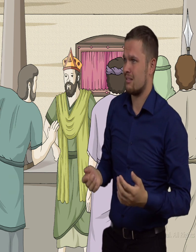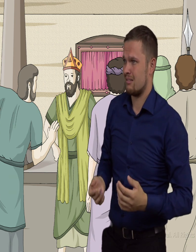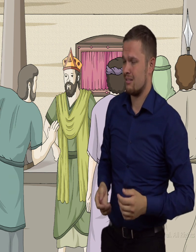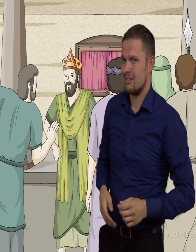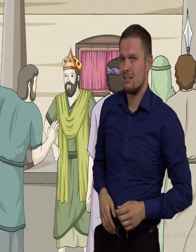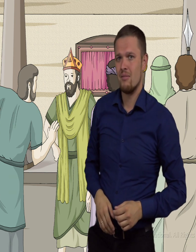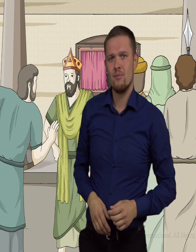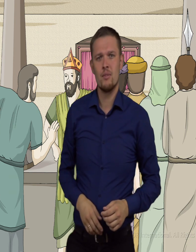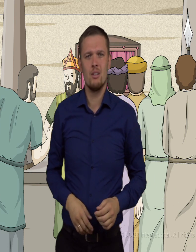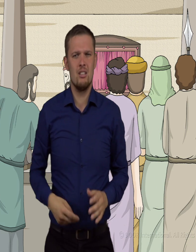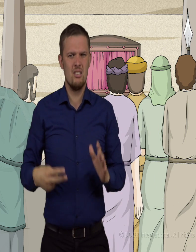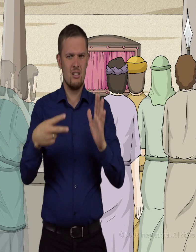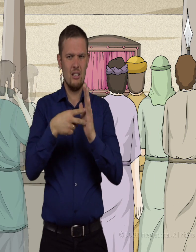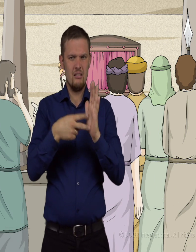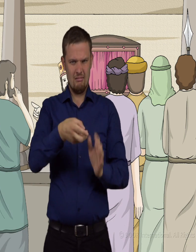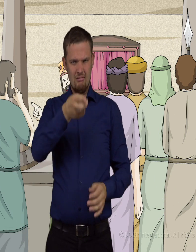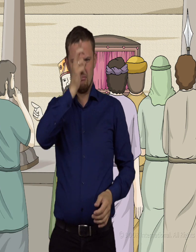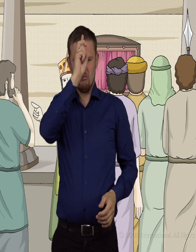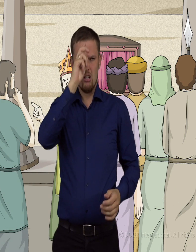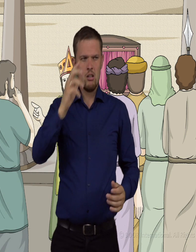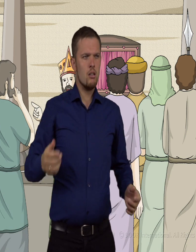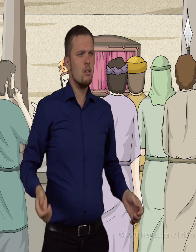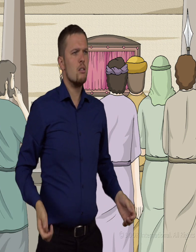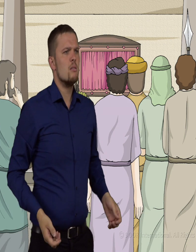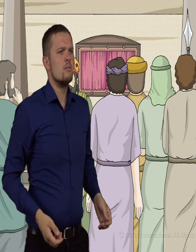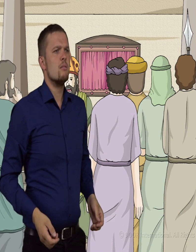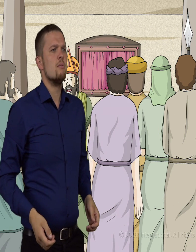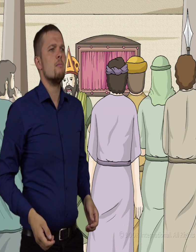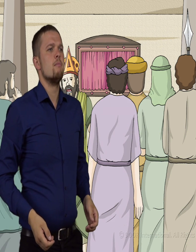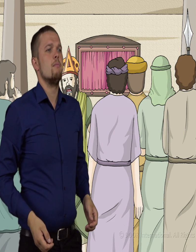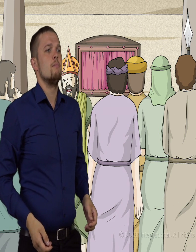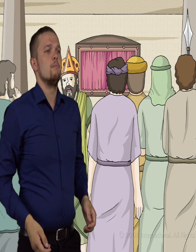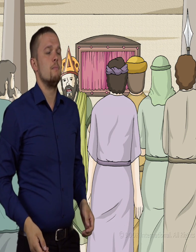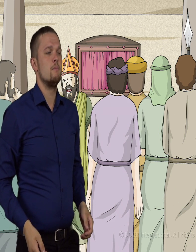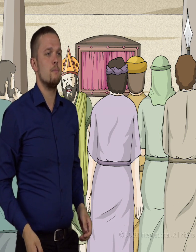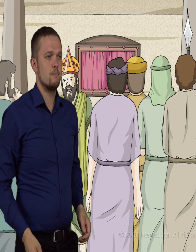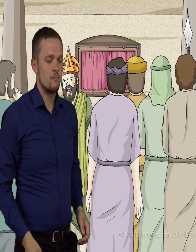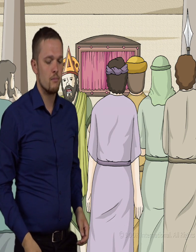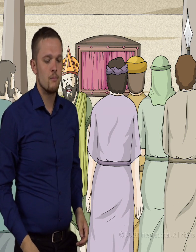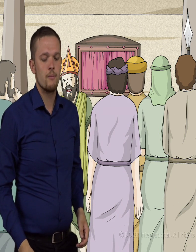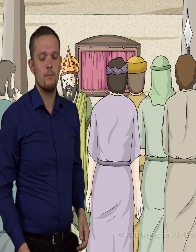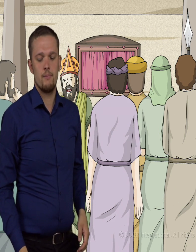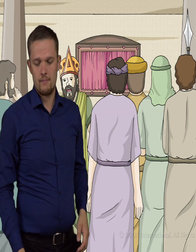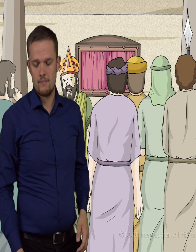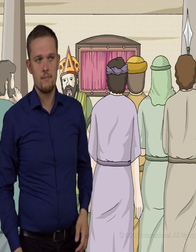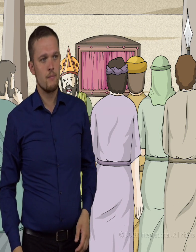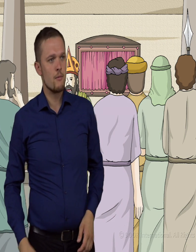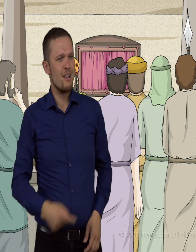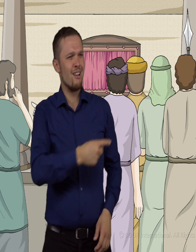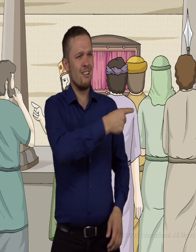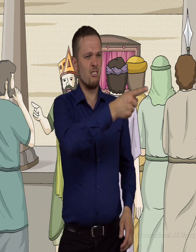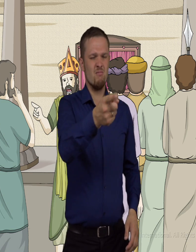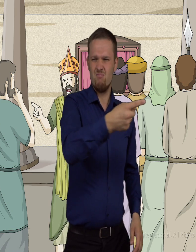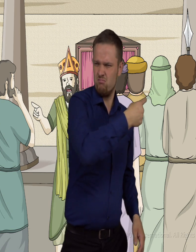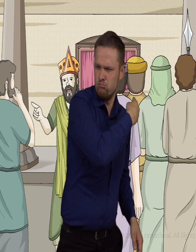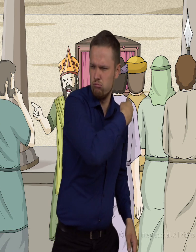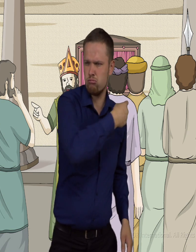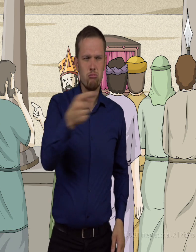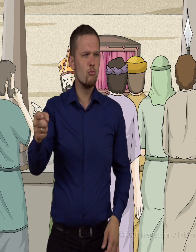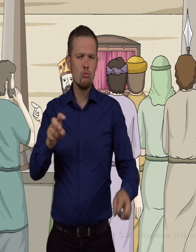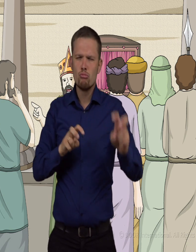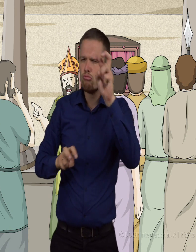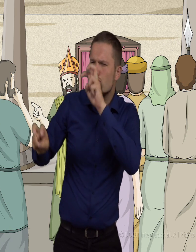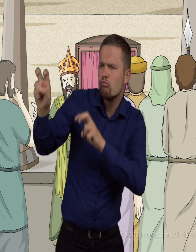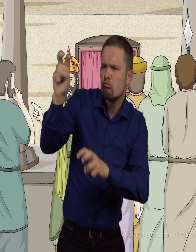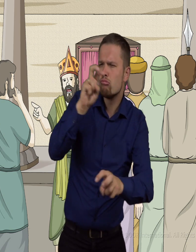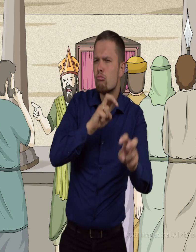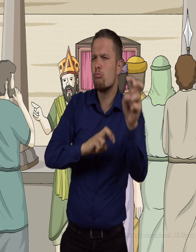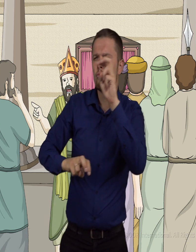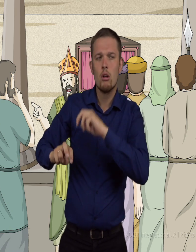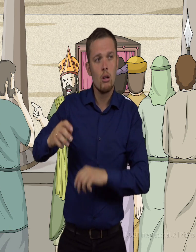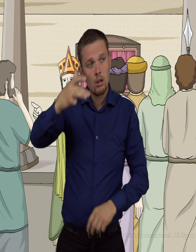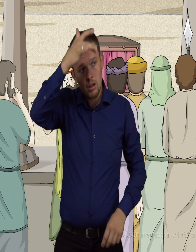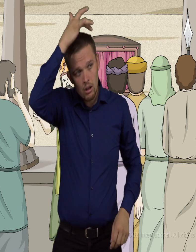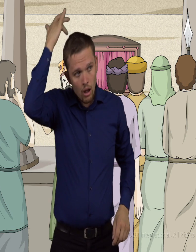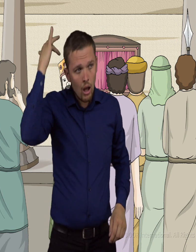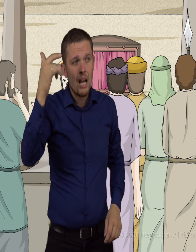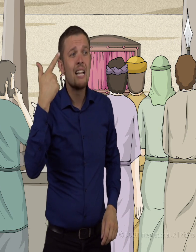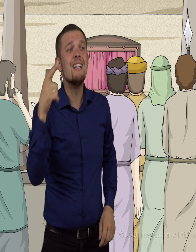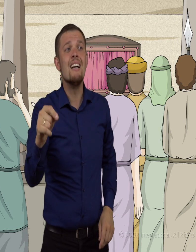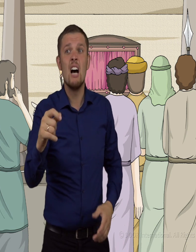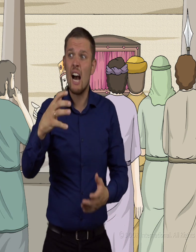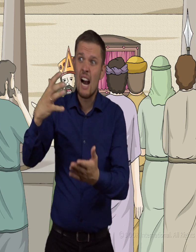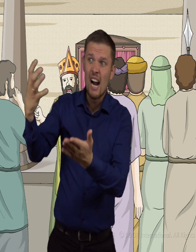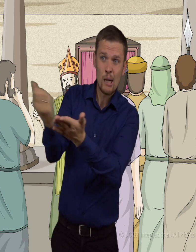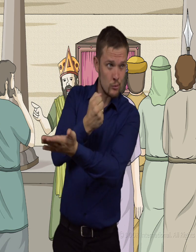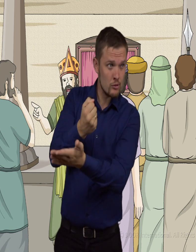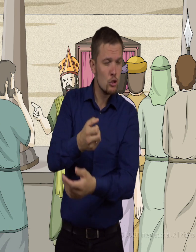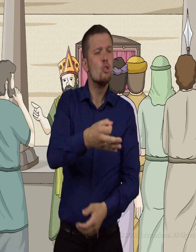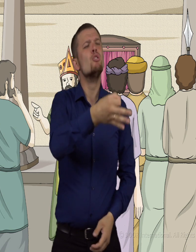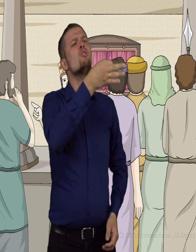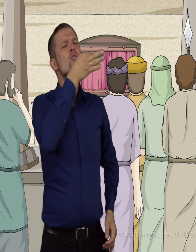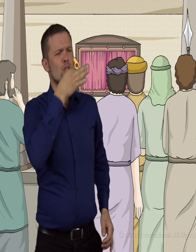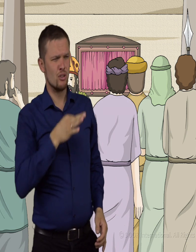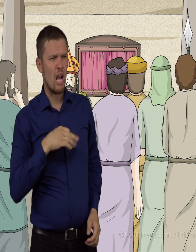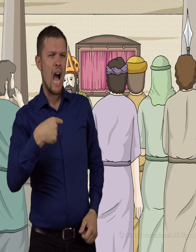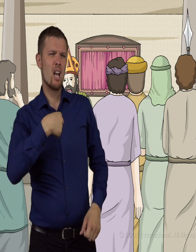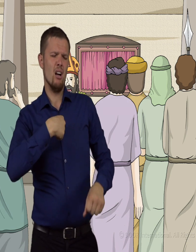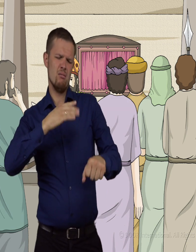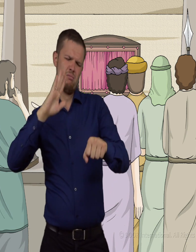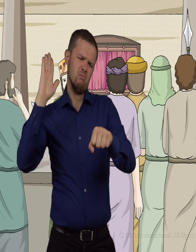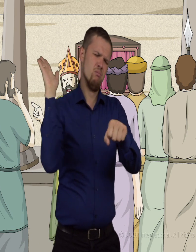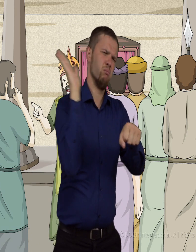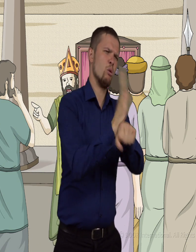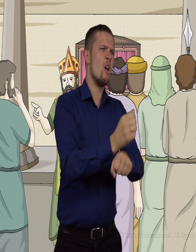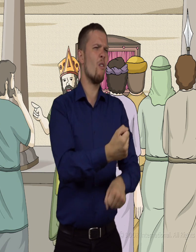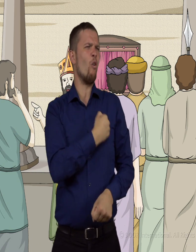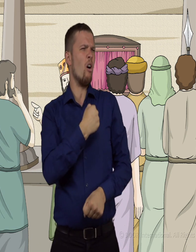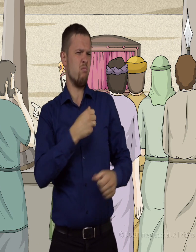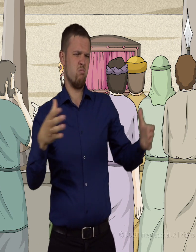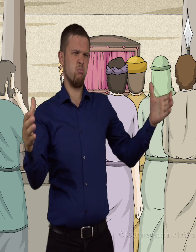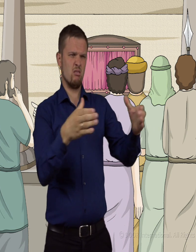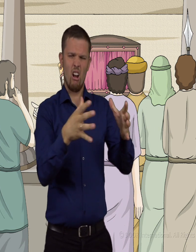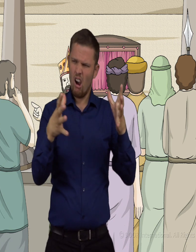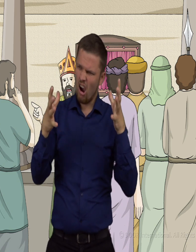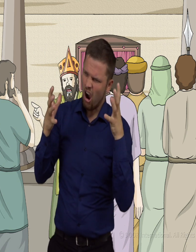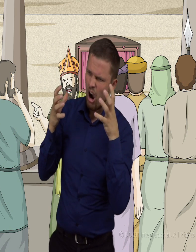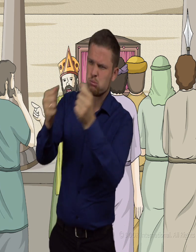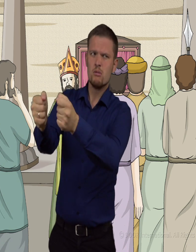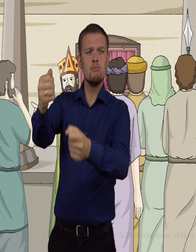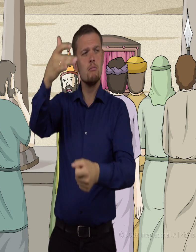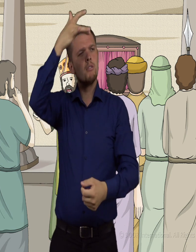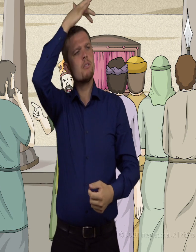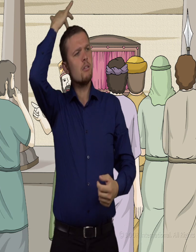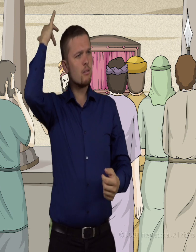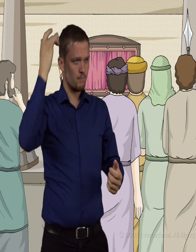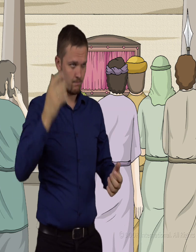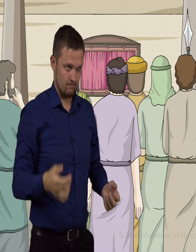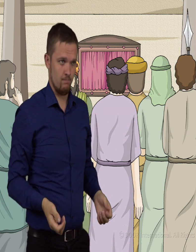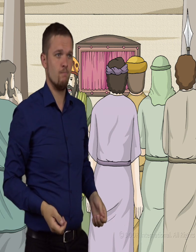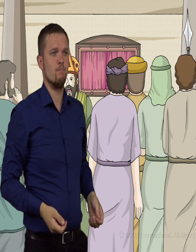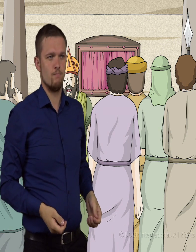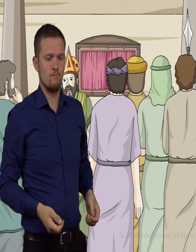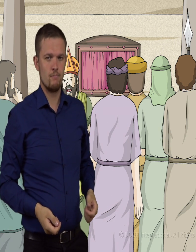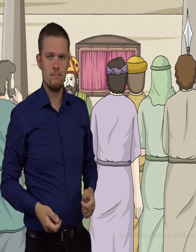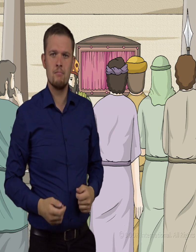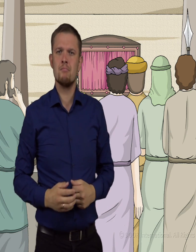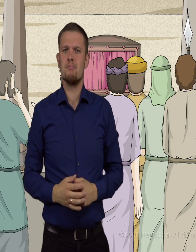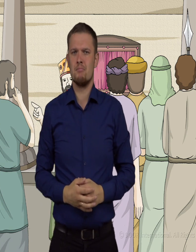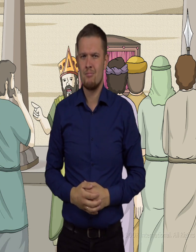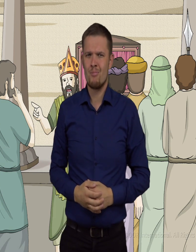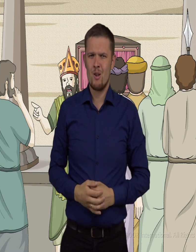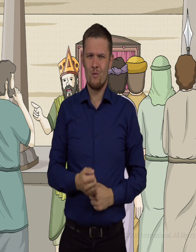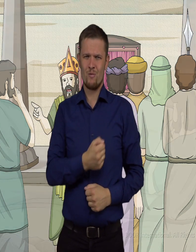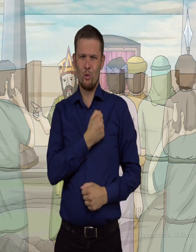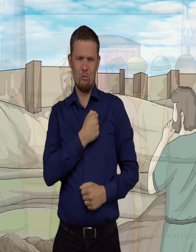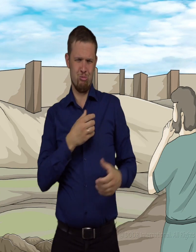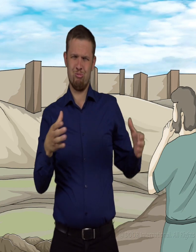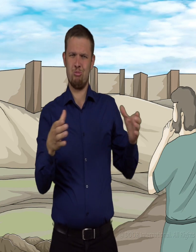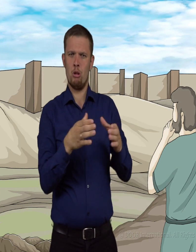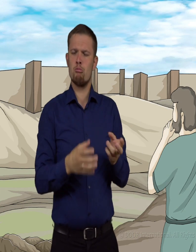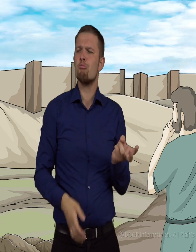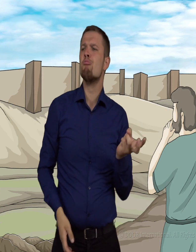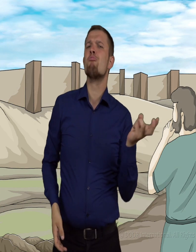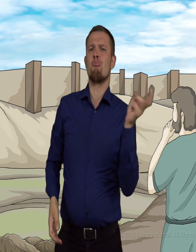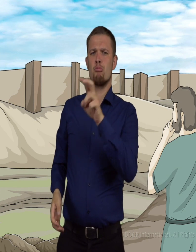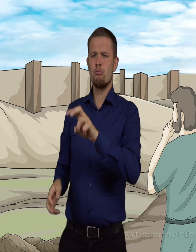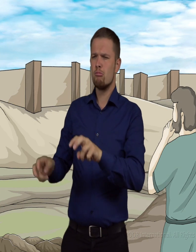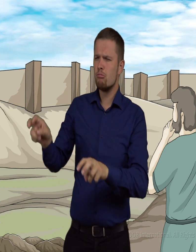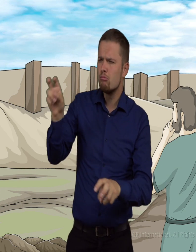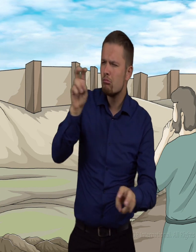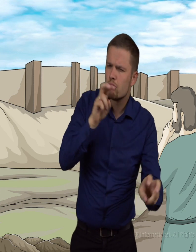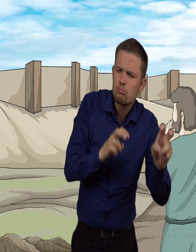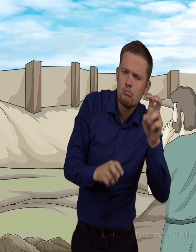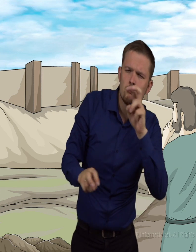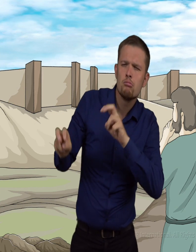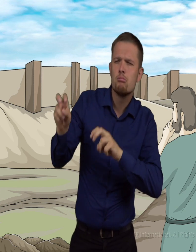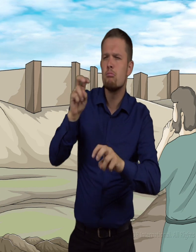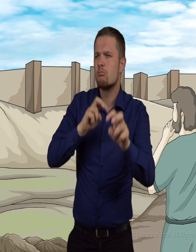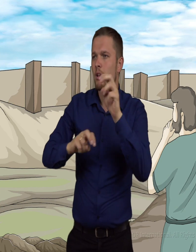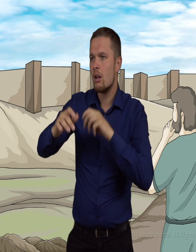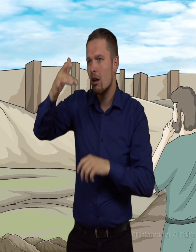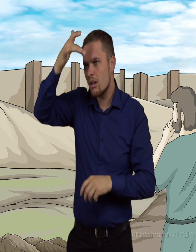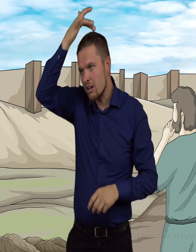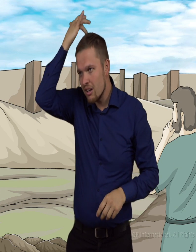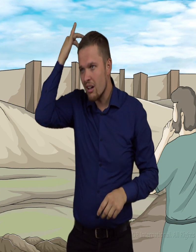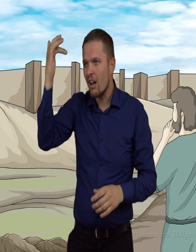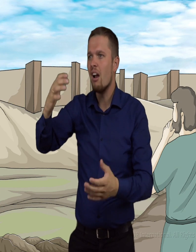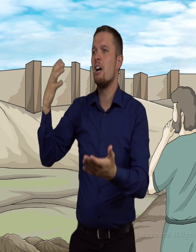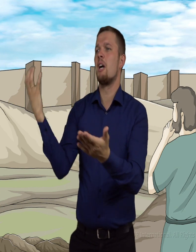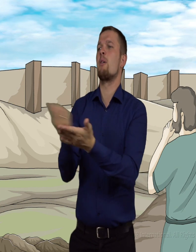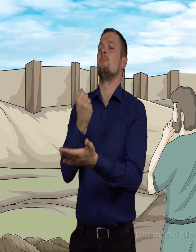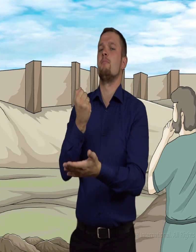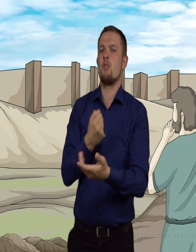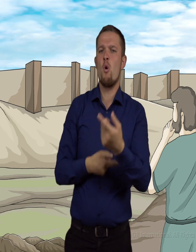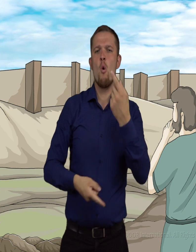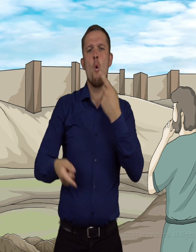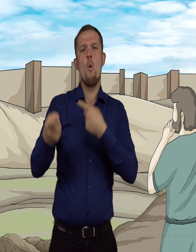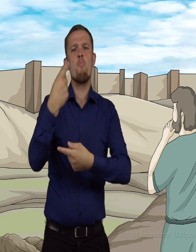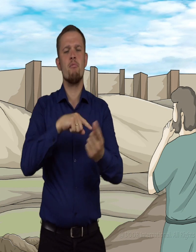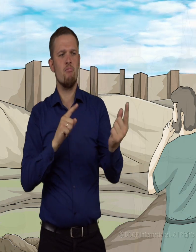So the king said, “Go and see where he is, that I may send men to capture him.”